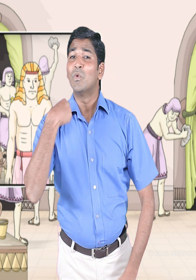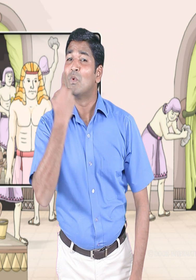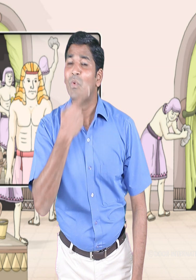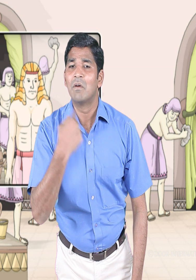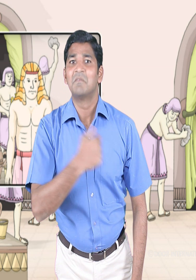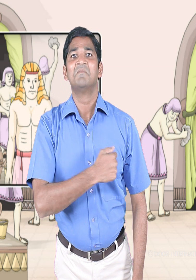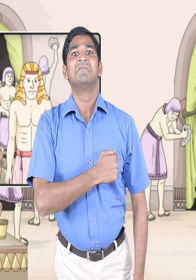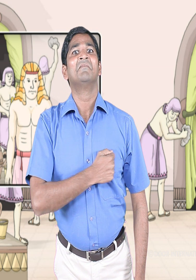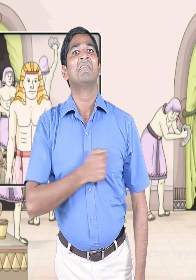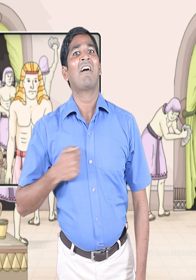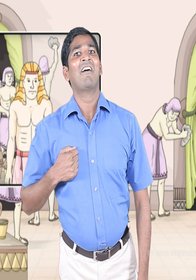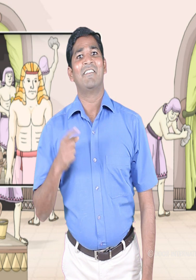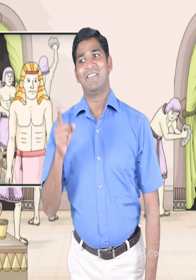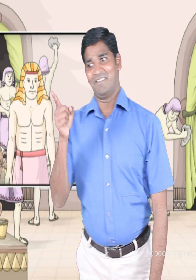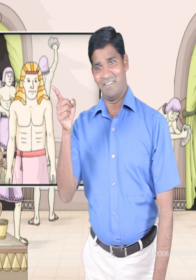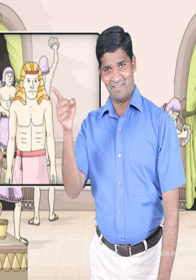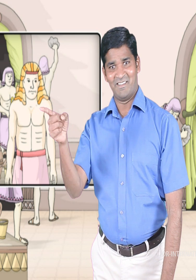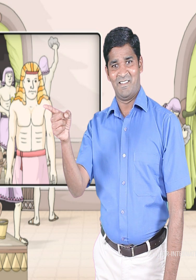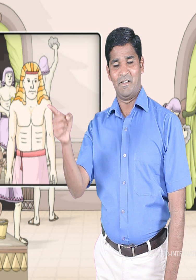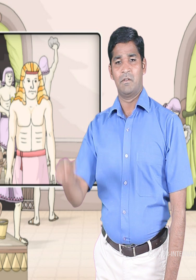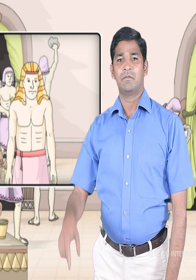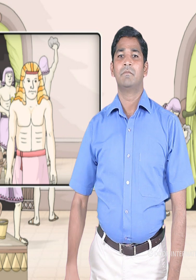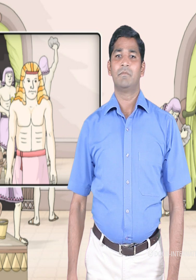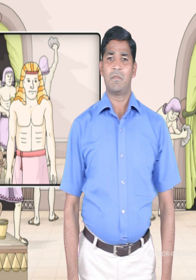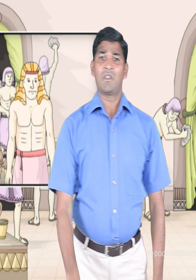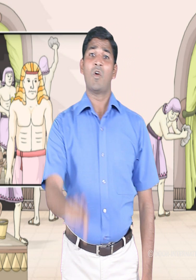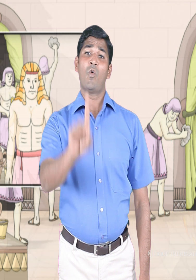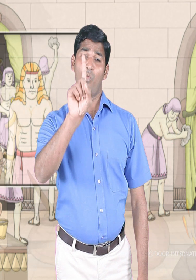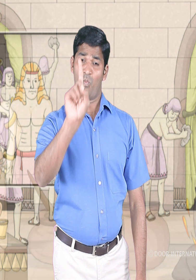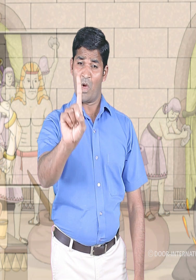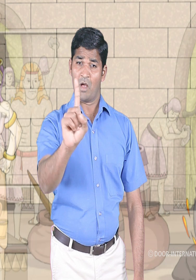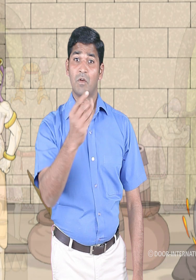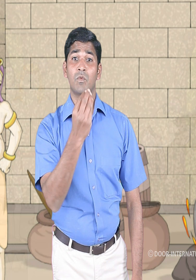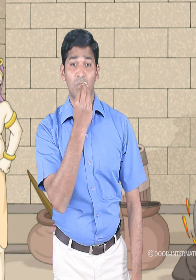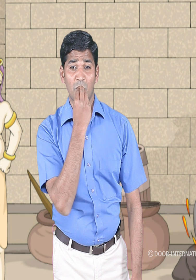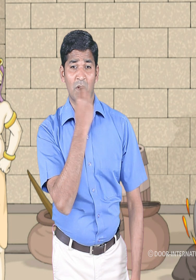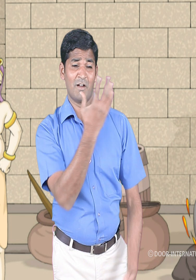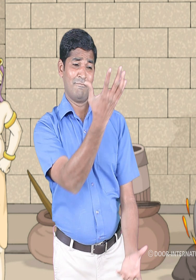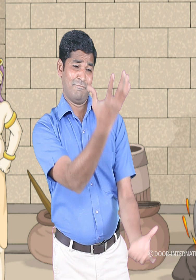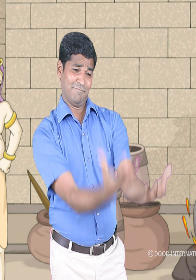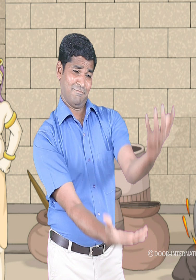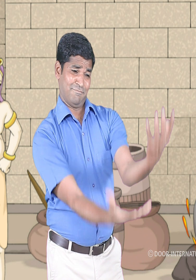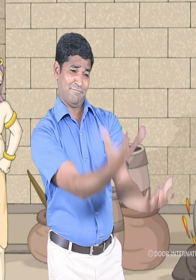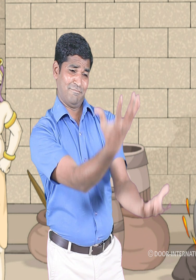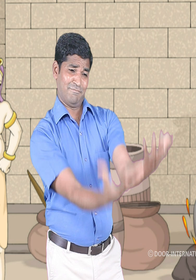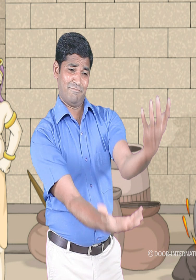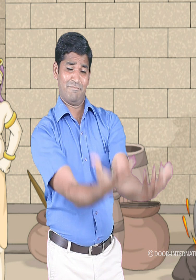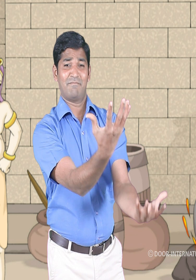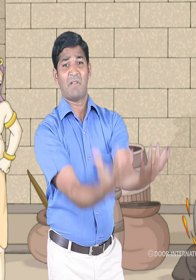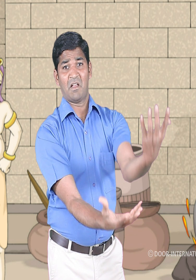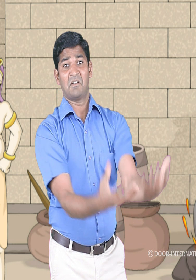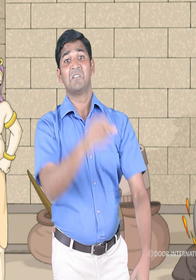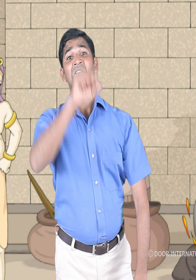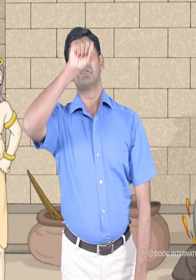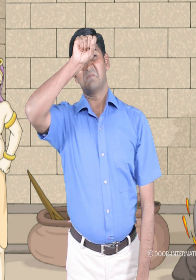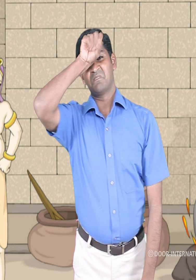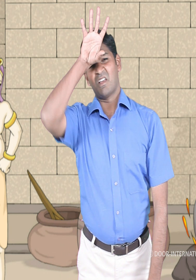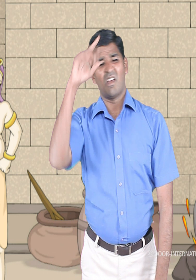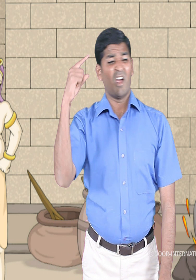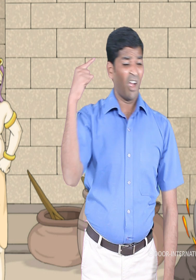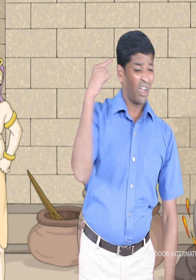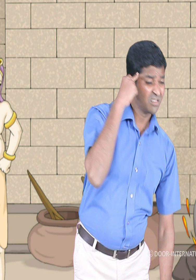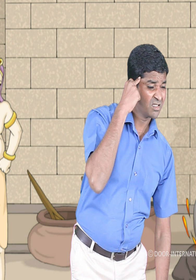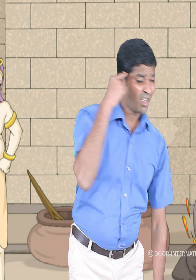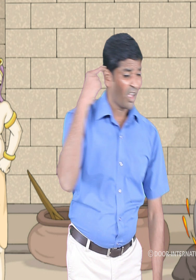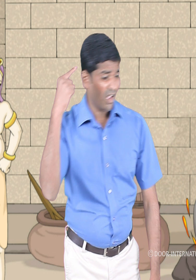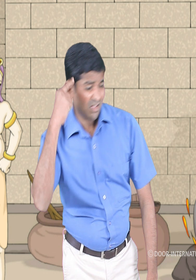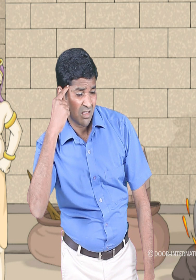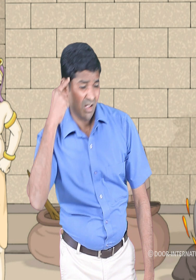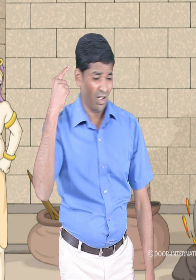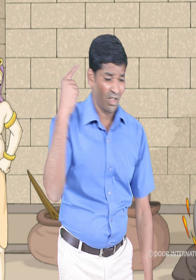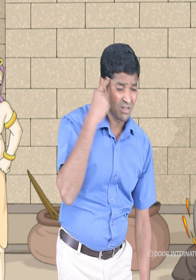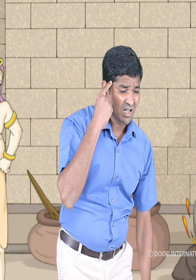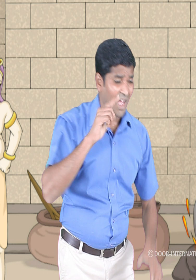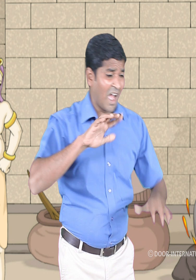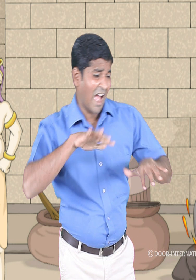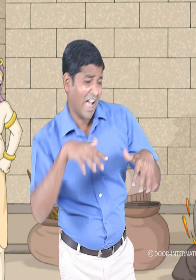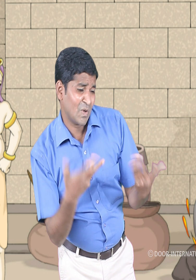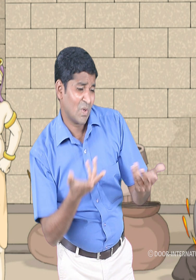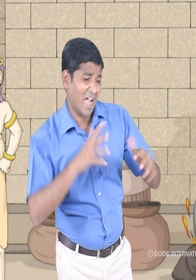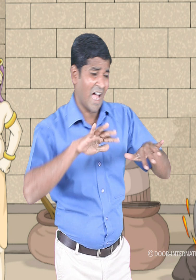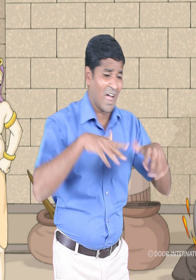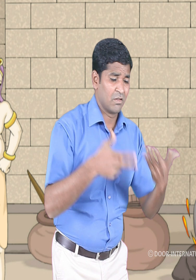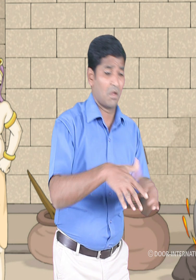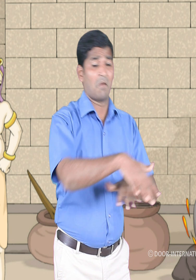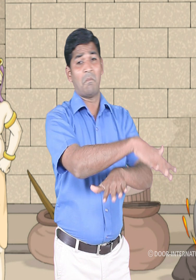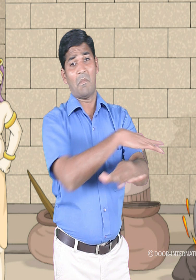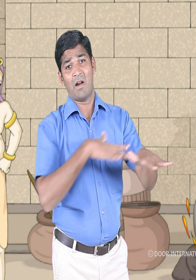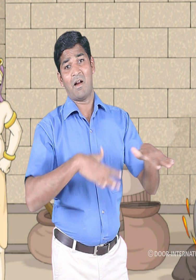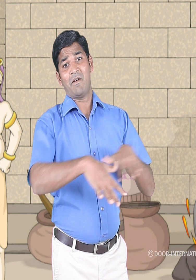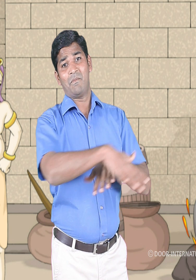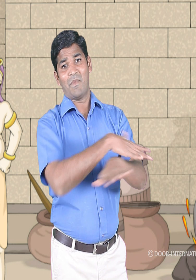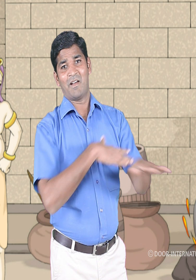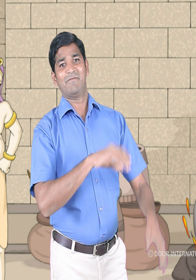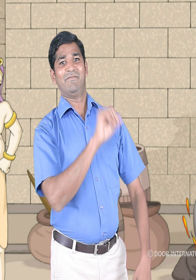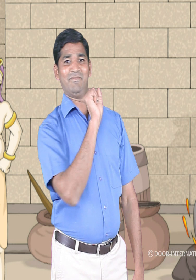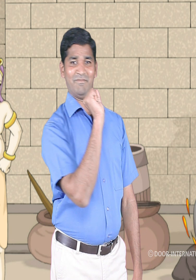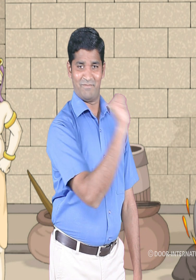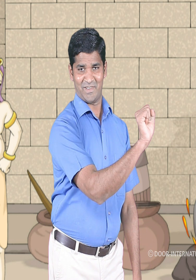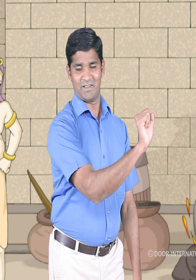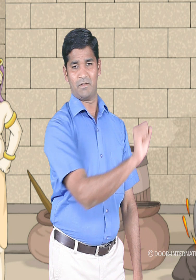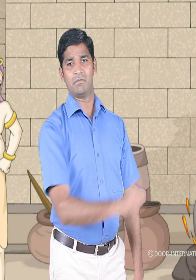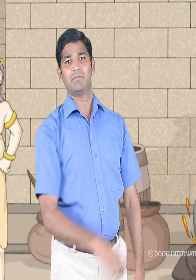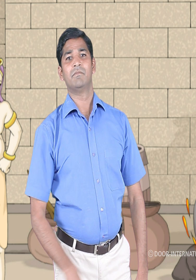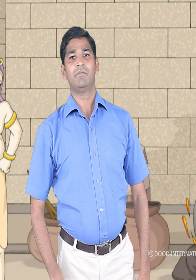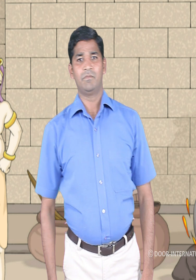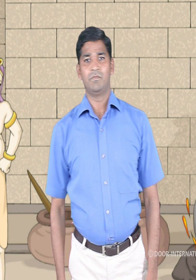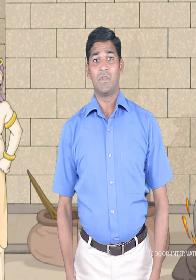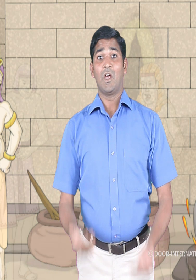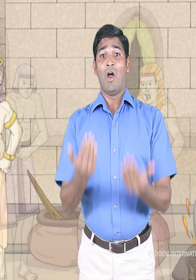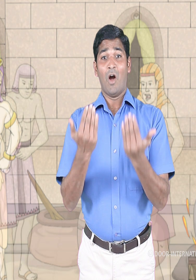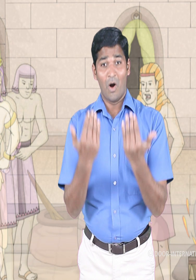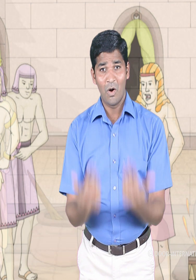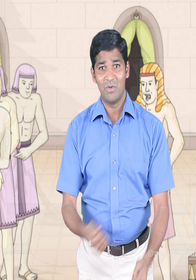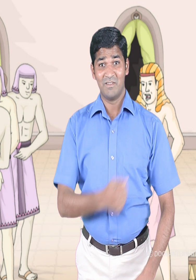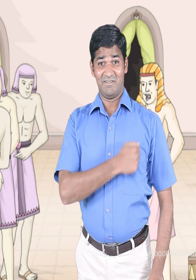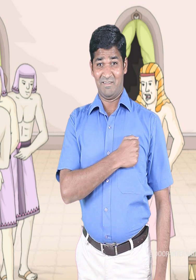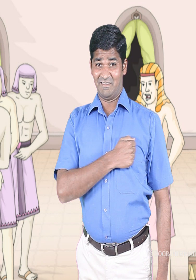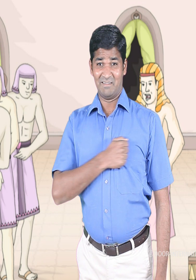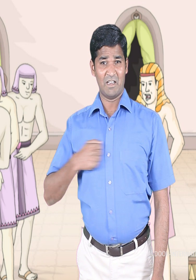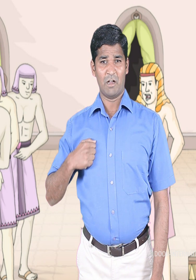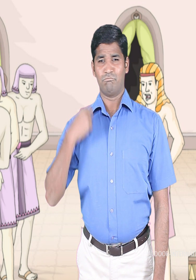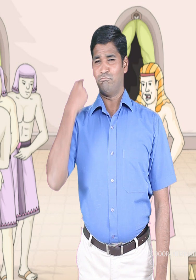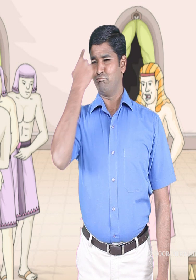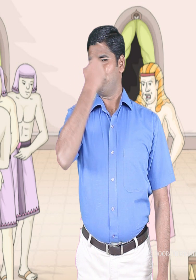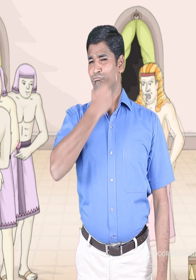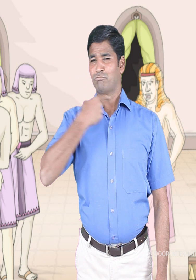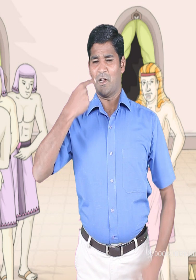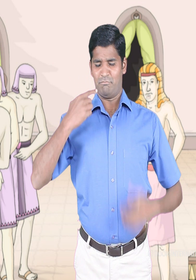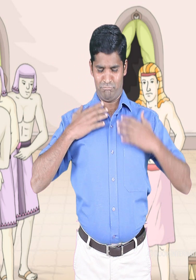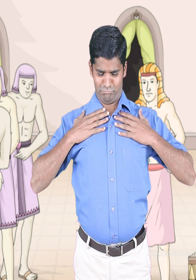he did not concern himself with anything except the food he ate.